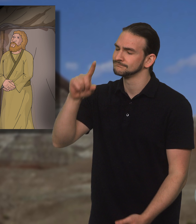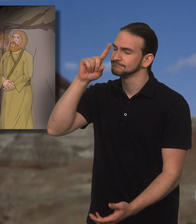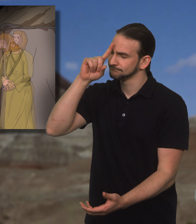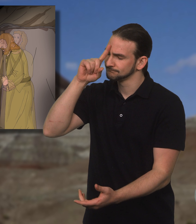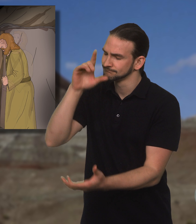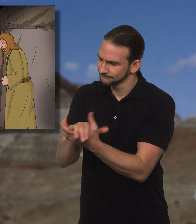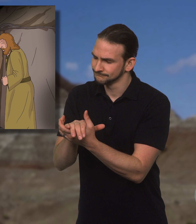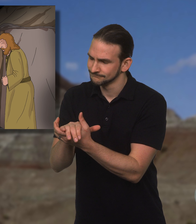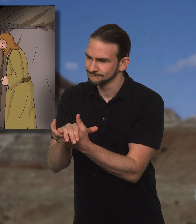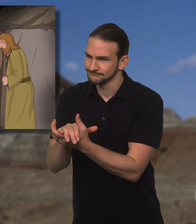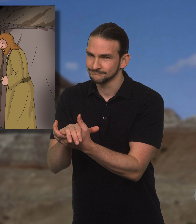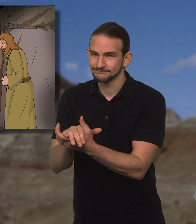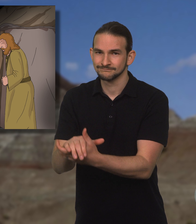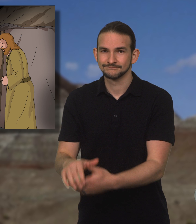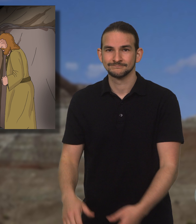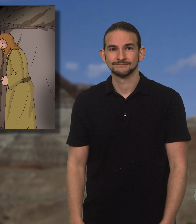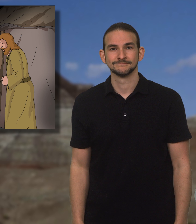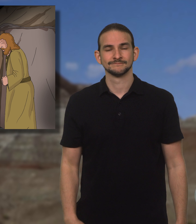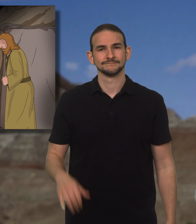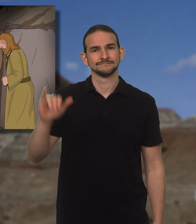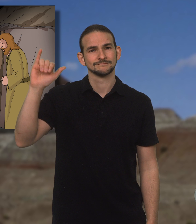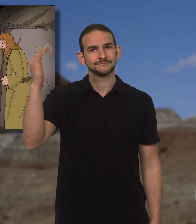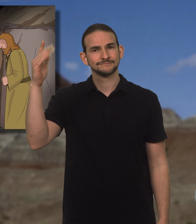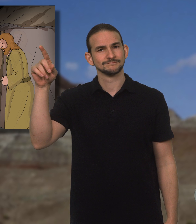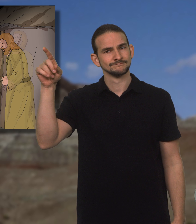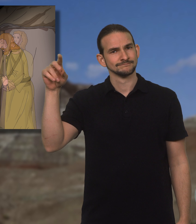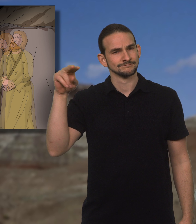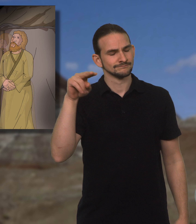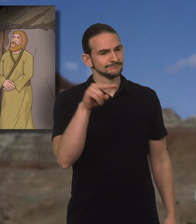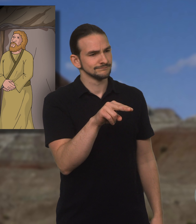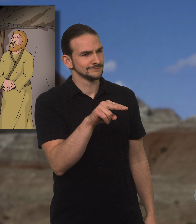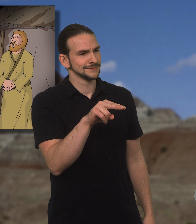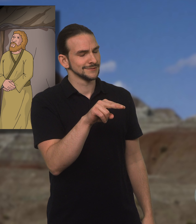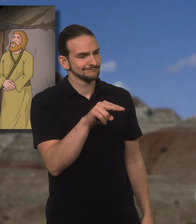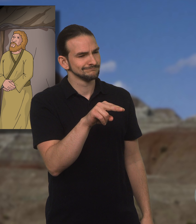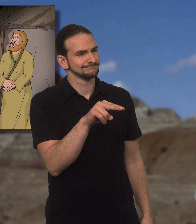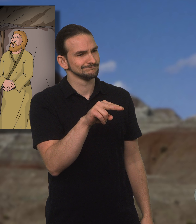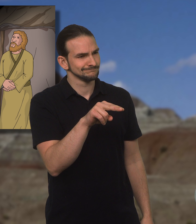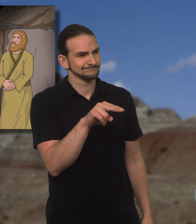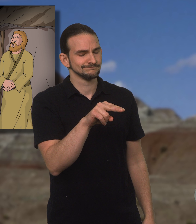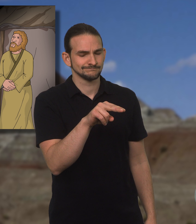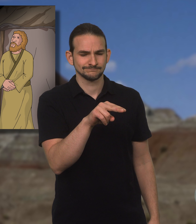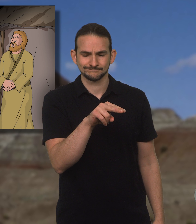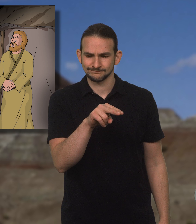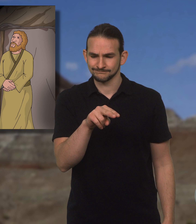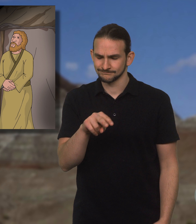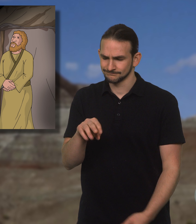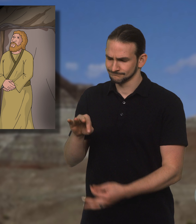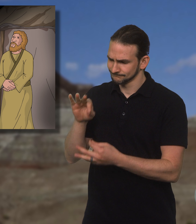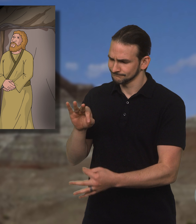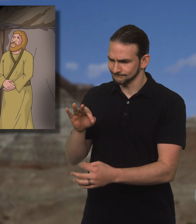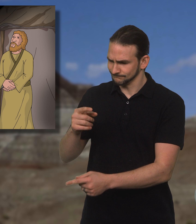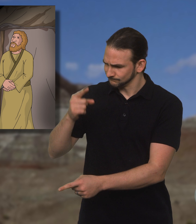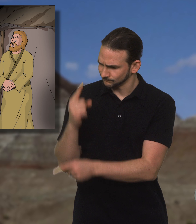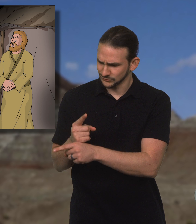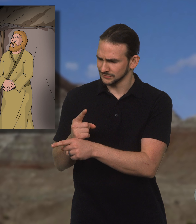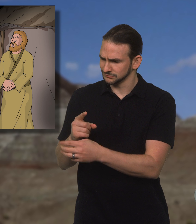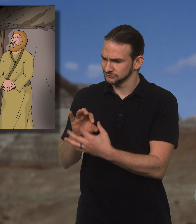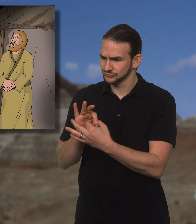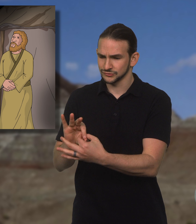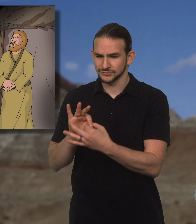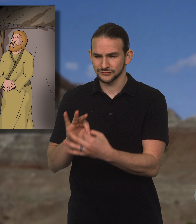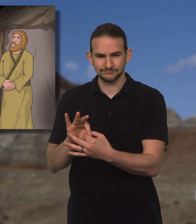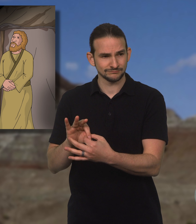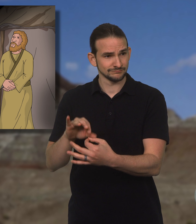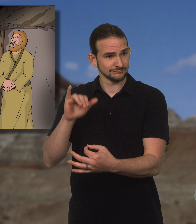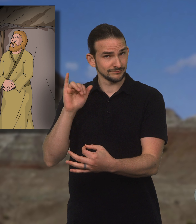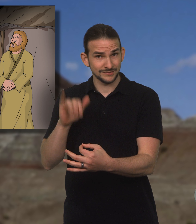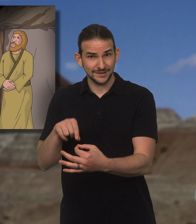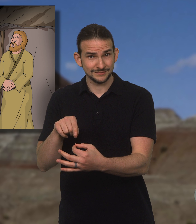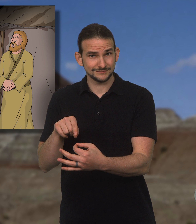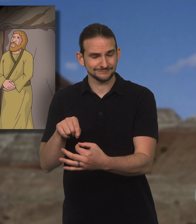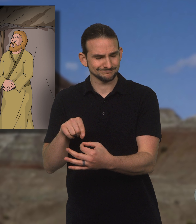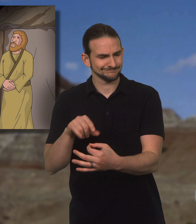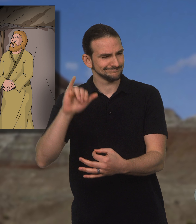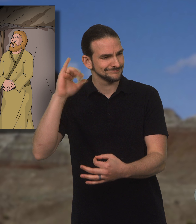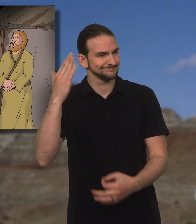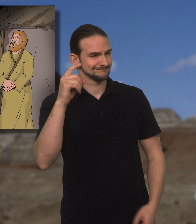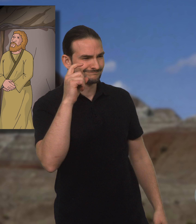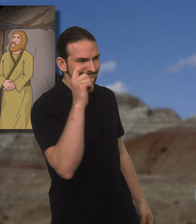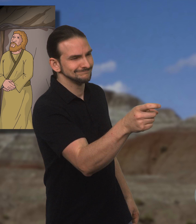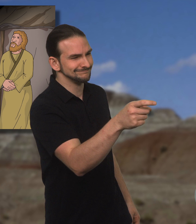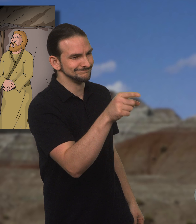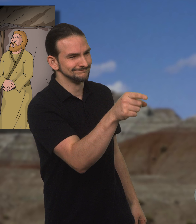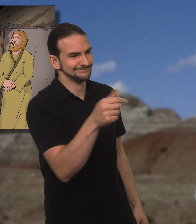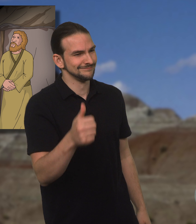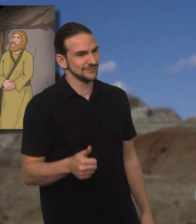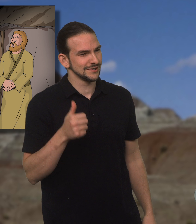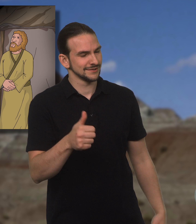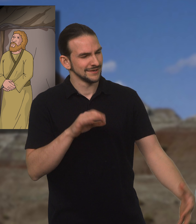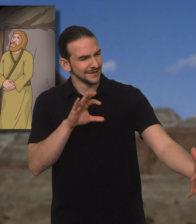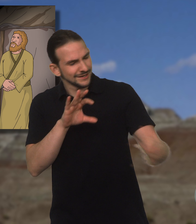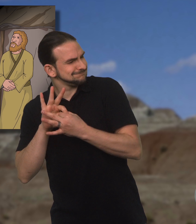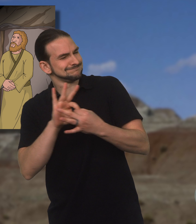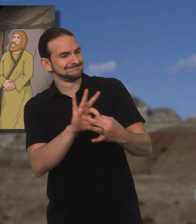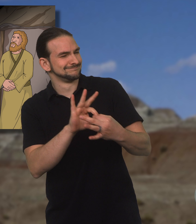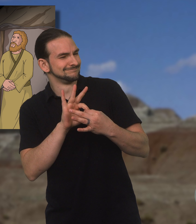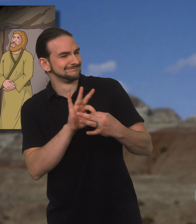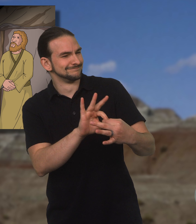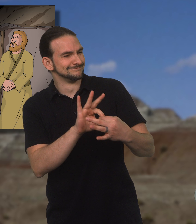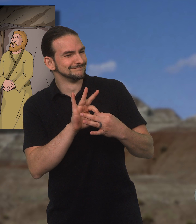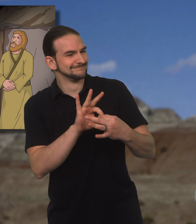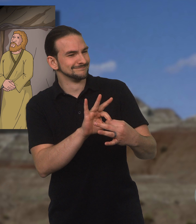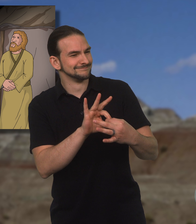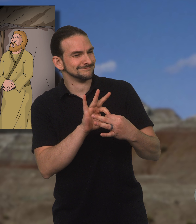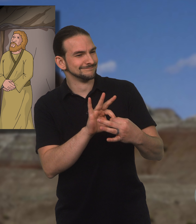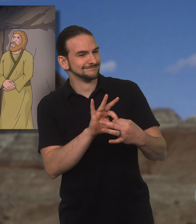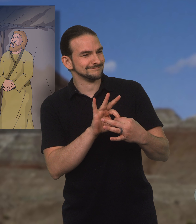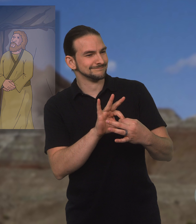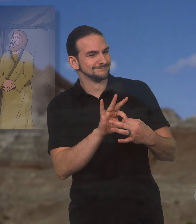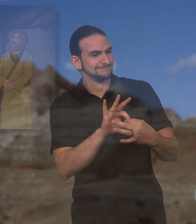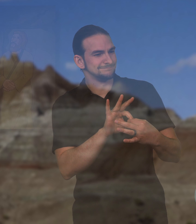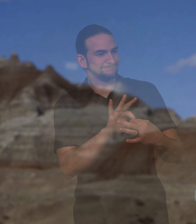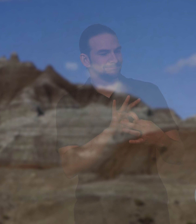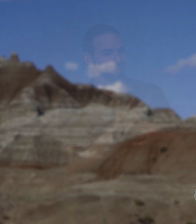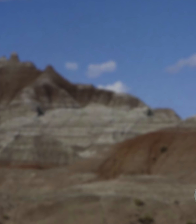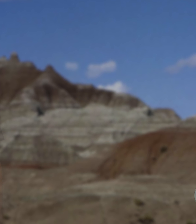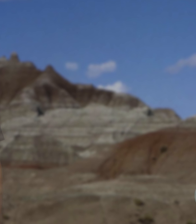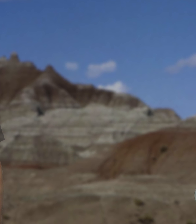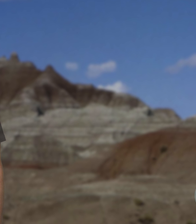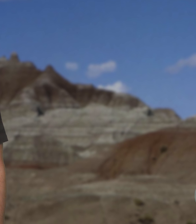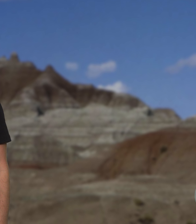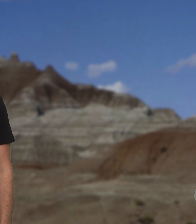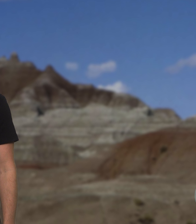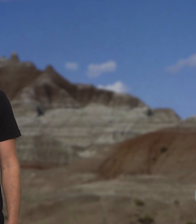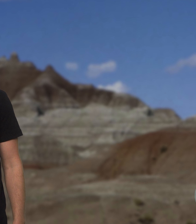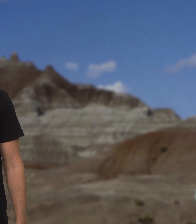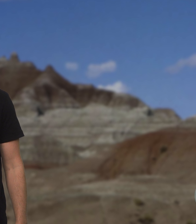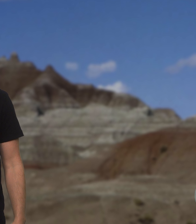Abram believed the LORD, and it was credited to him as righteousness.